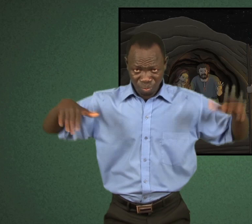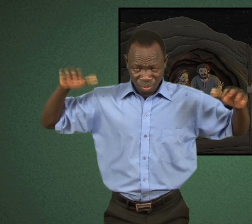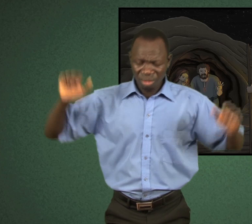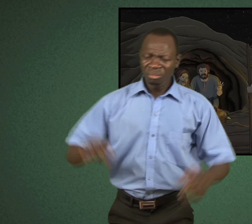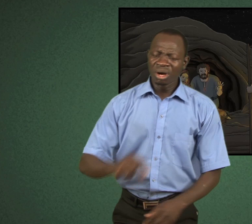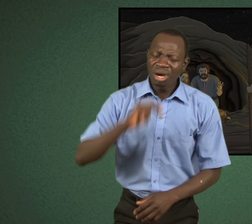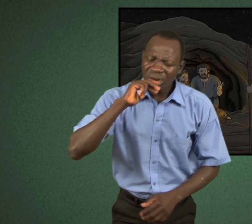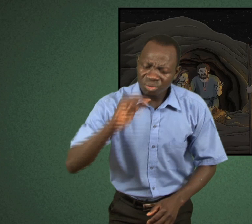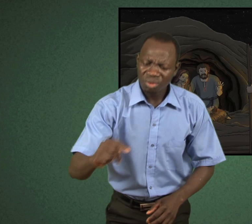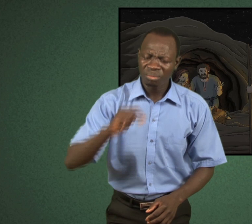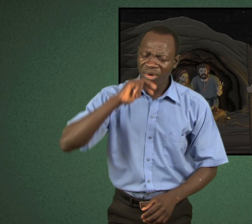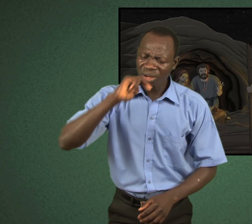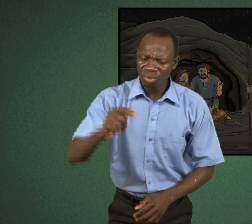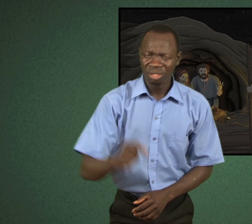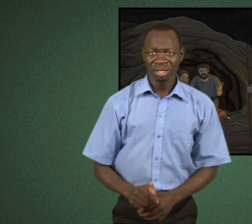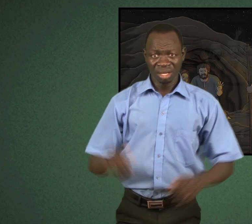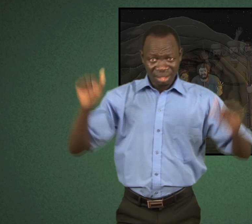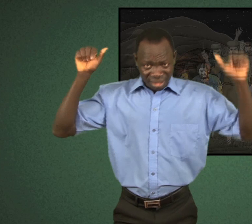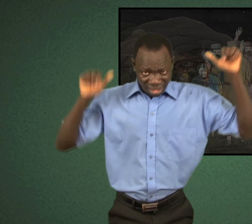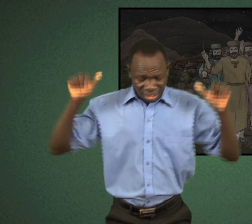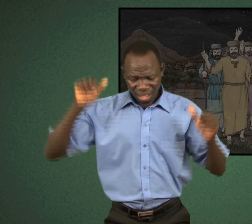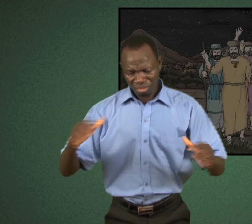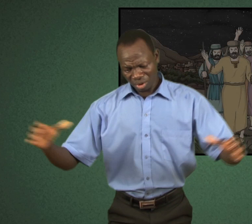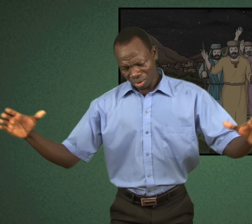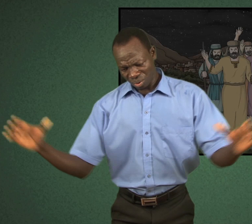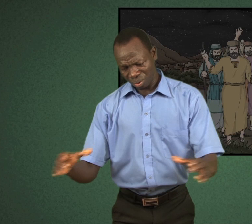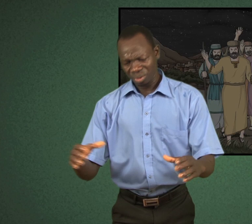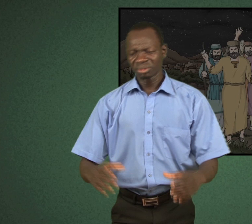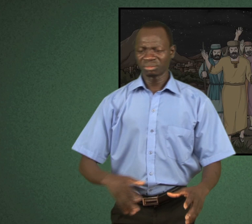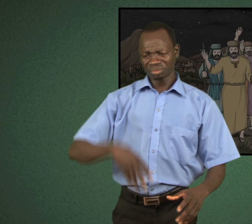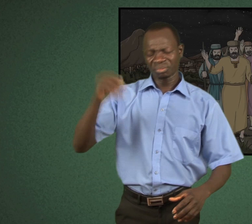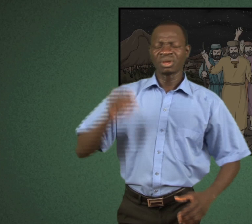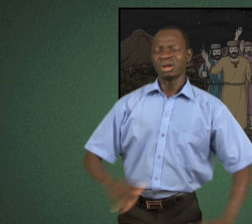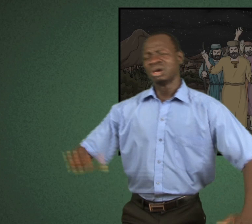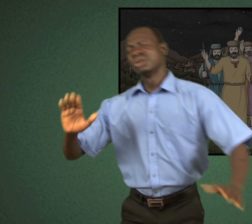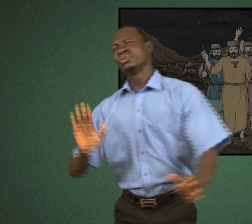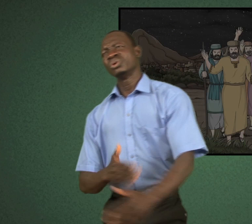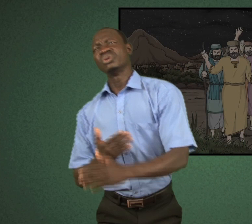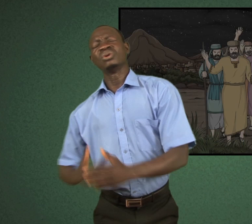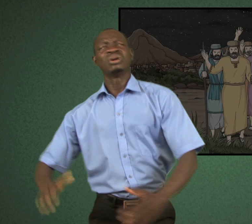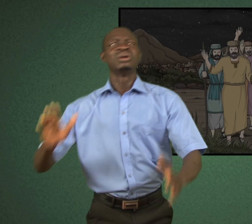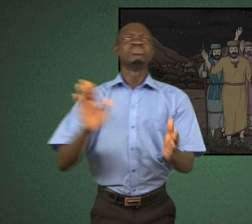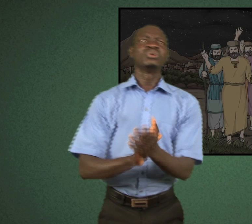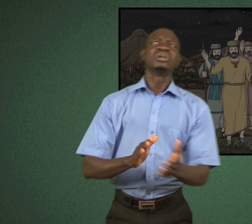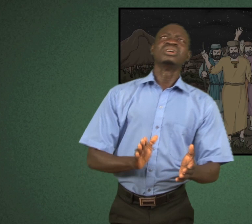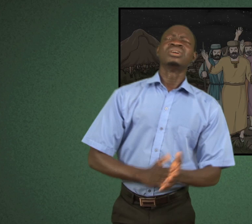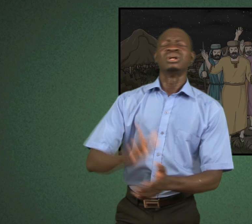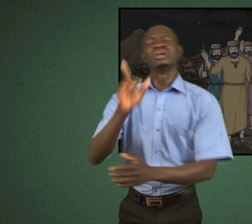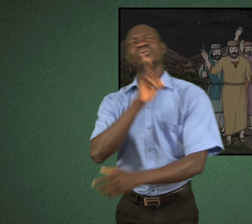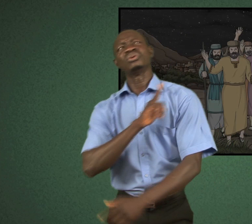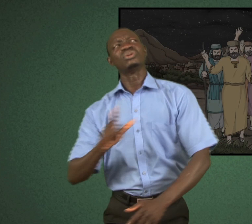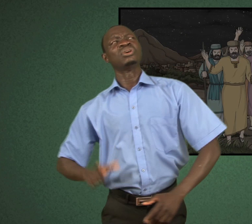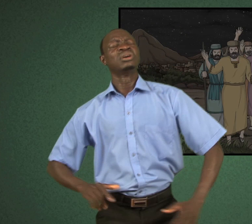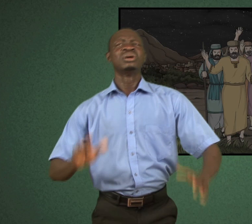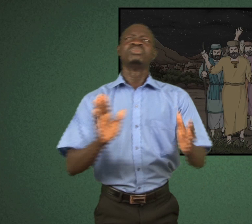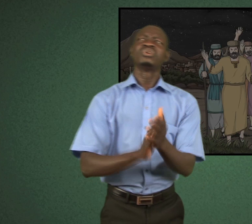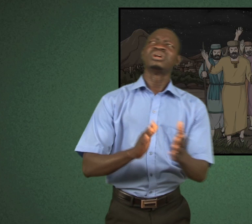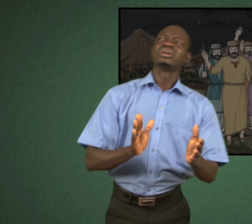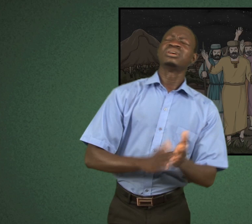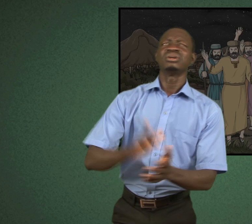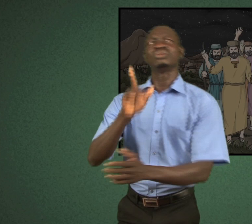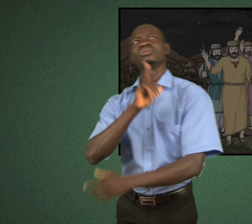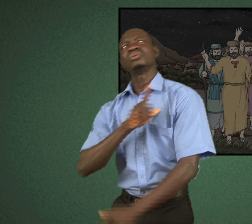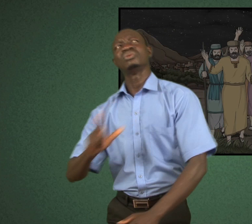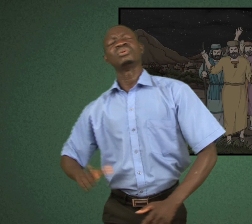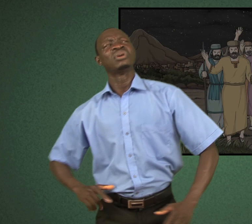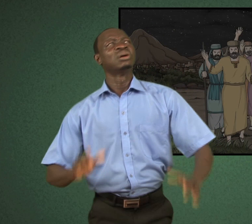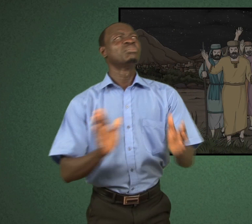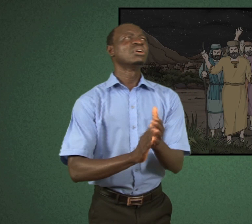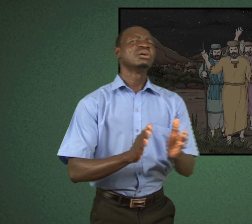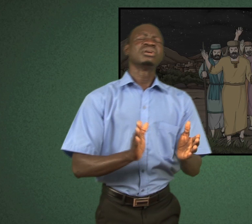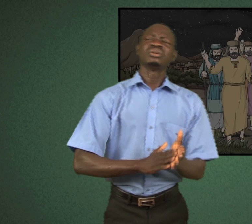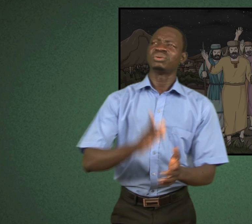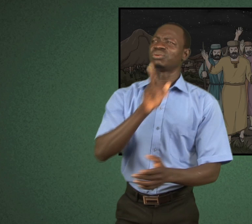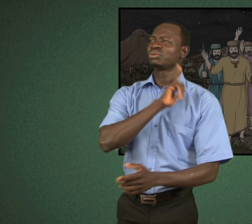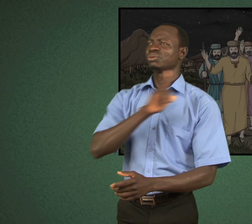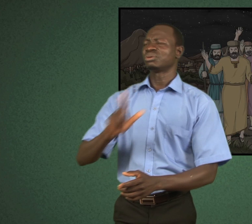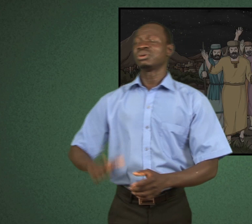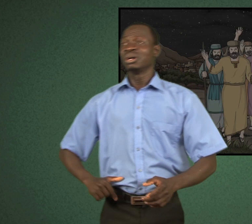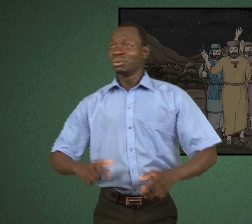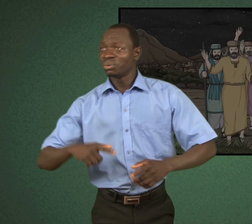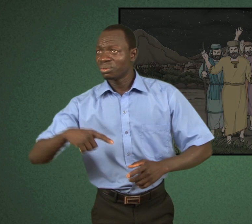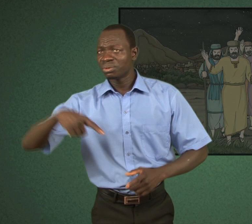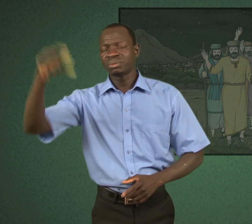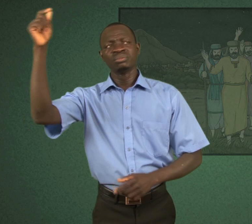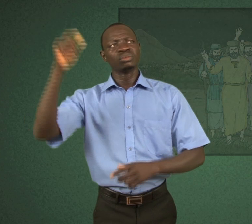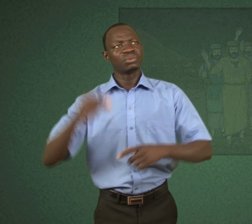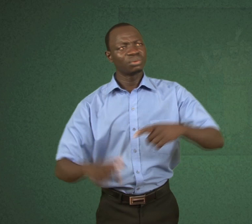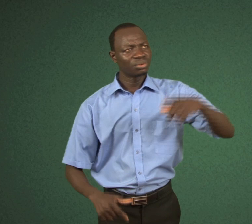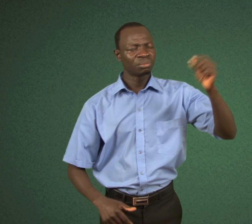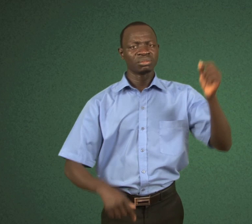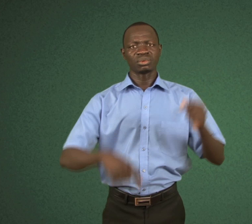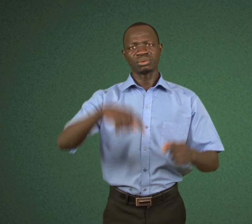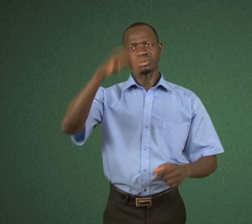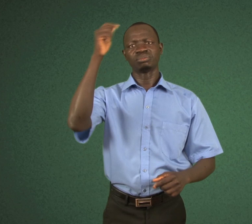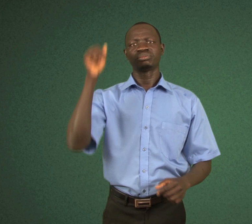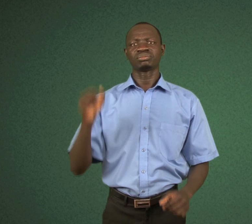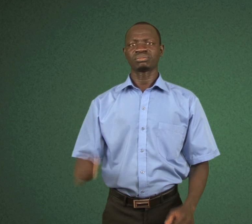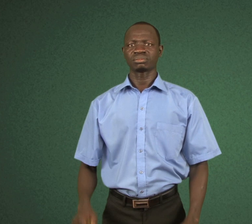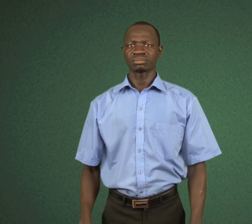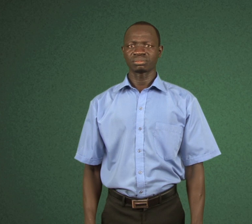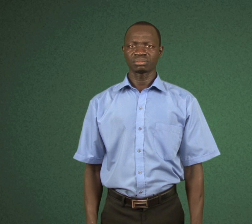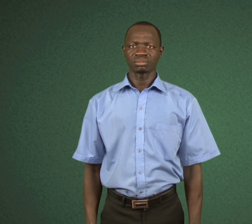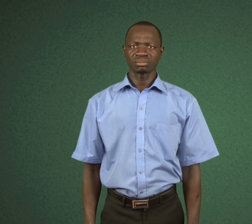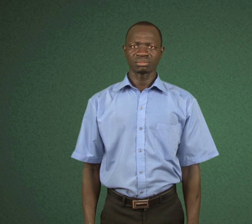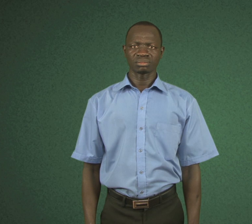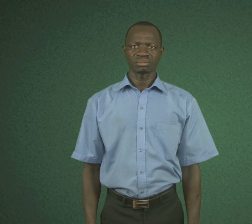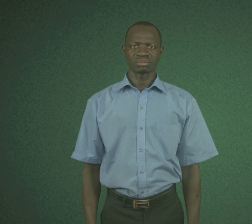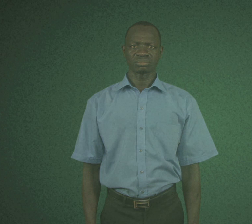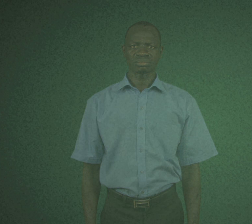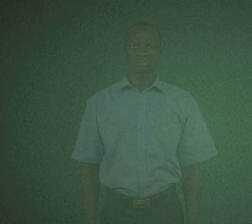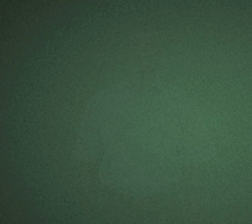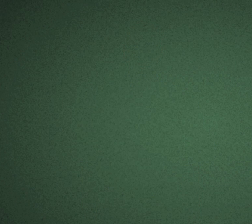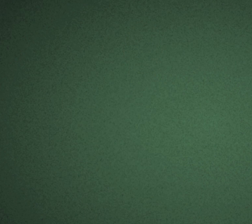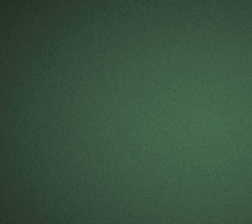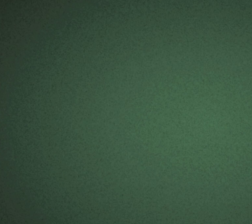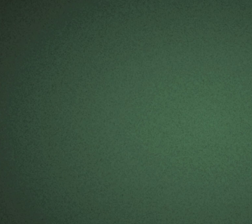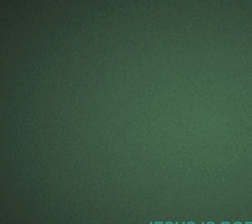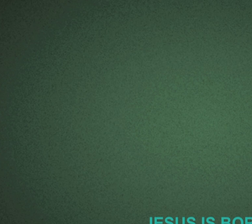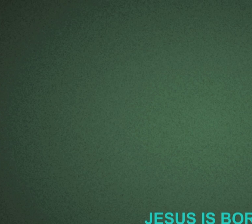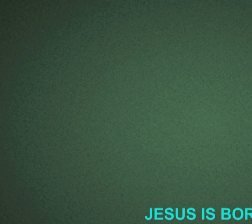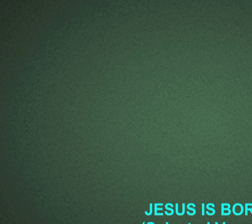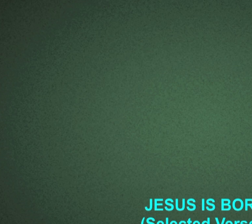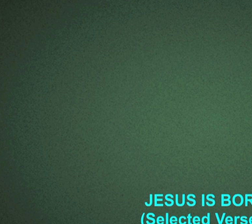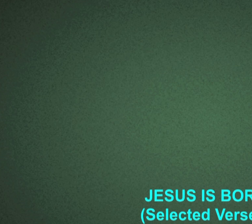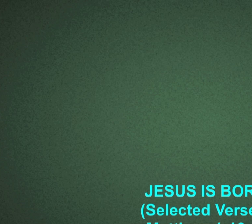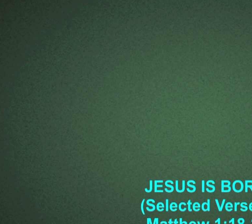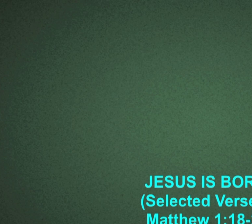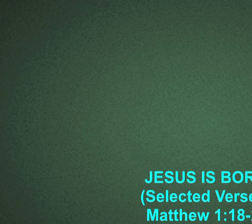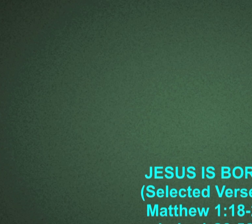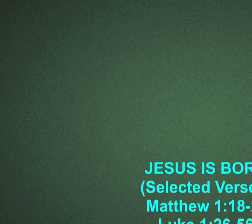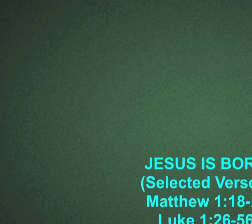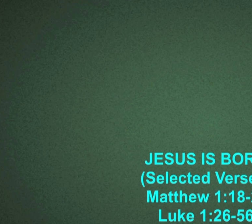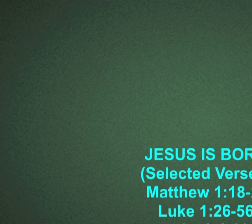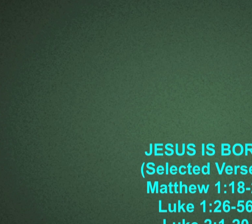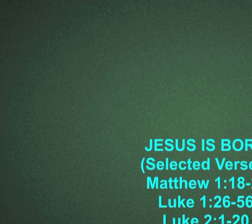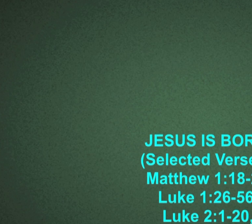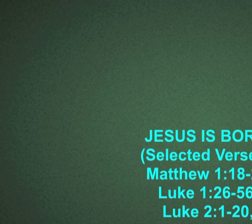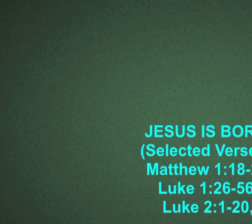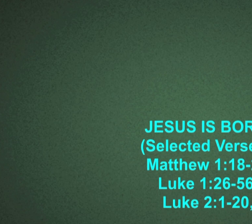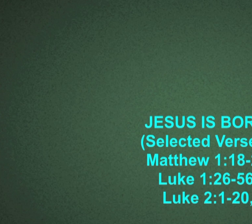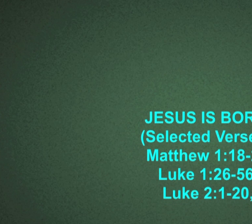The shepherds returned, glorifying and praising God for all they had heard and seen, which was just as the angel had told them.